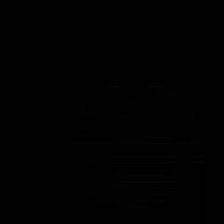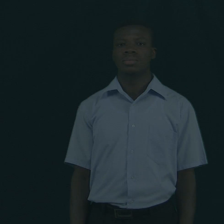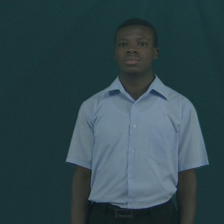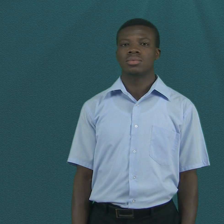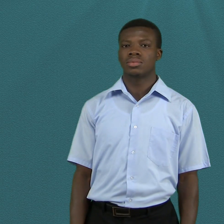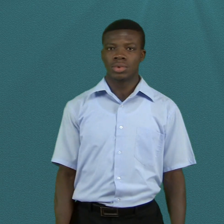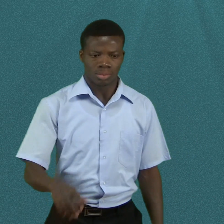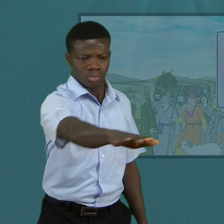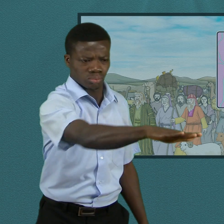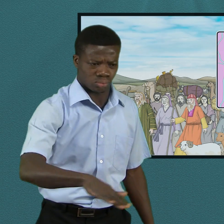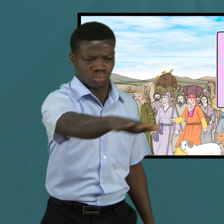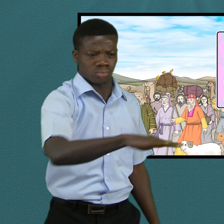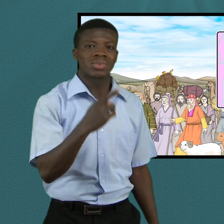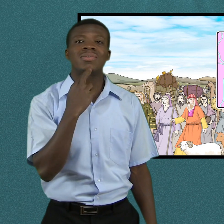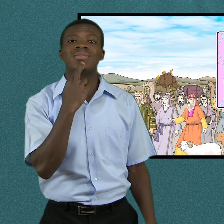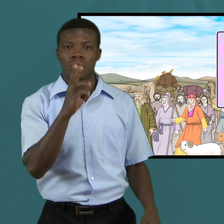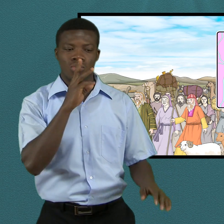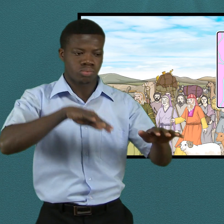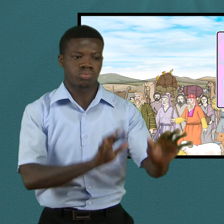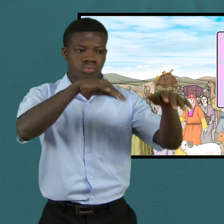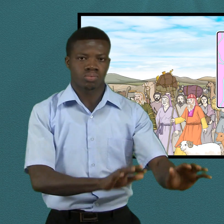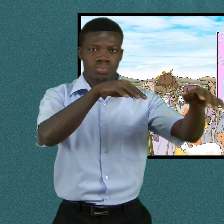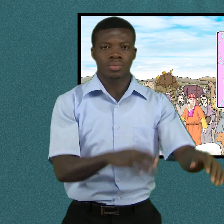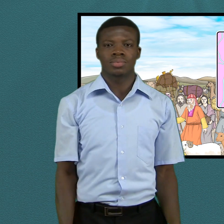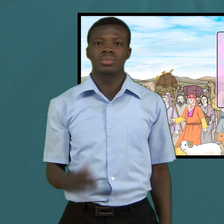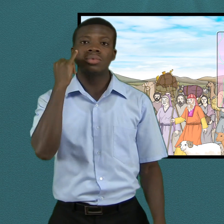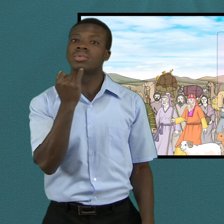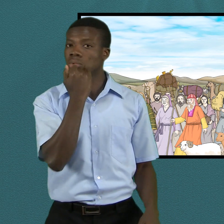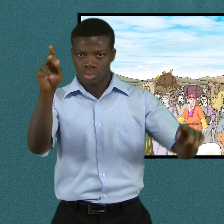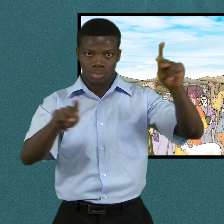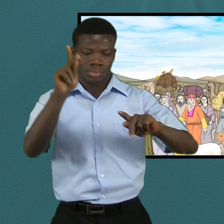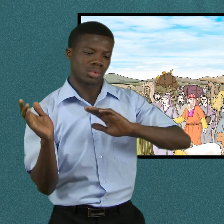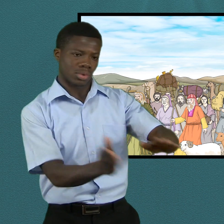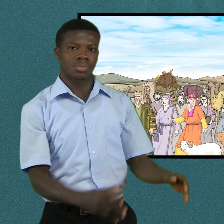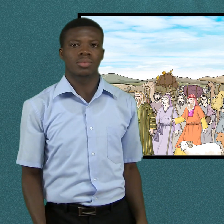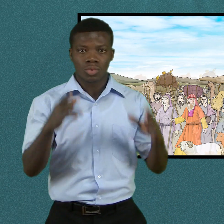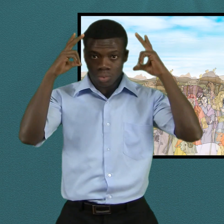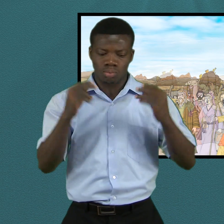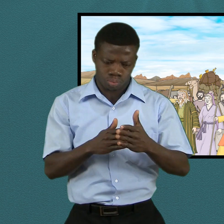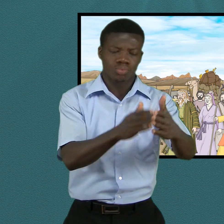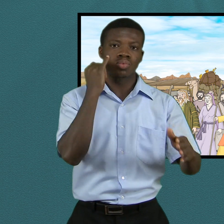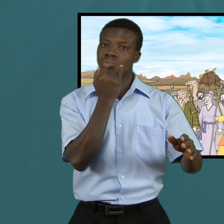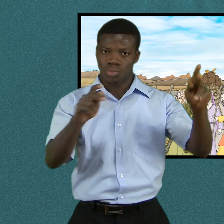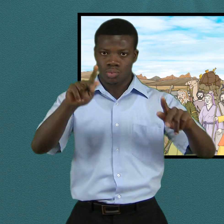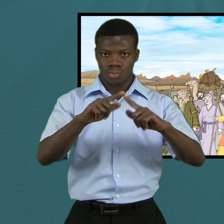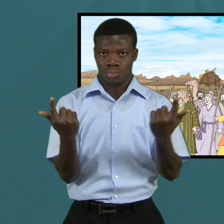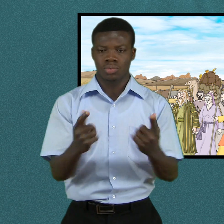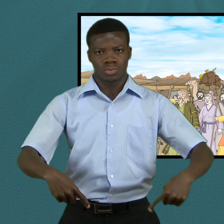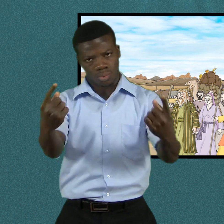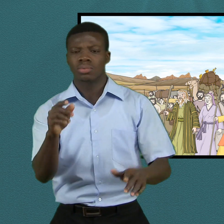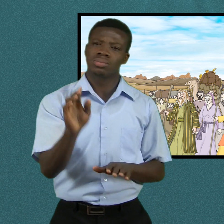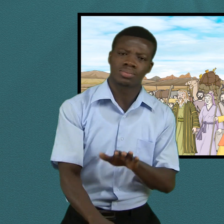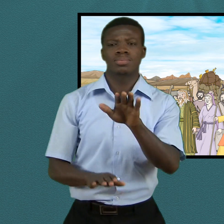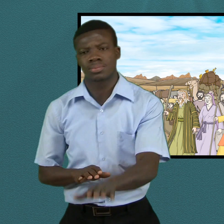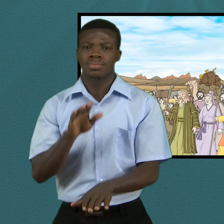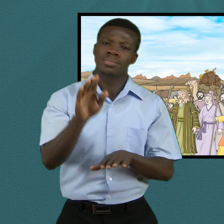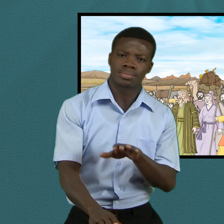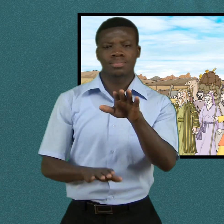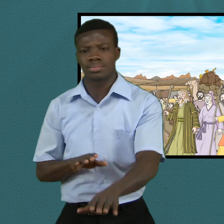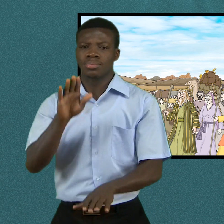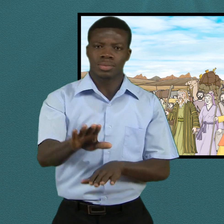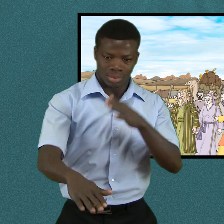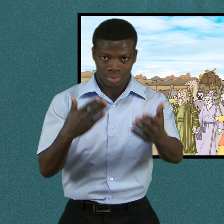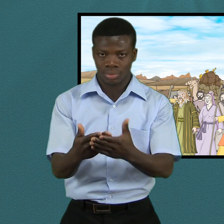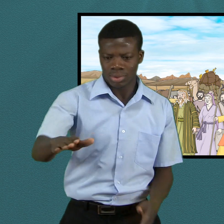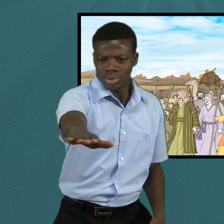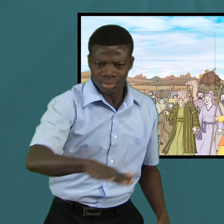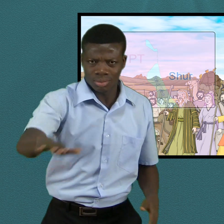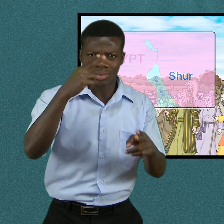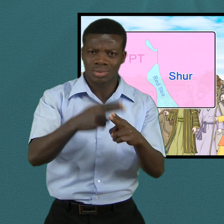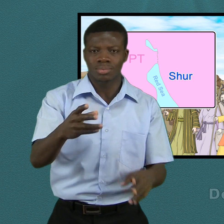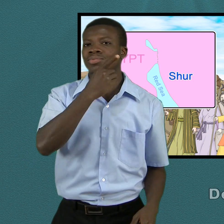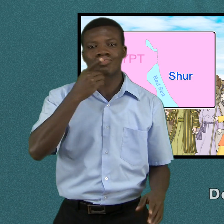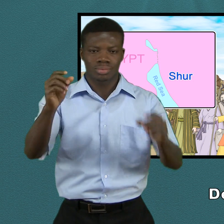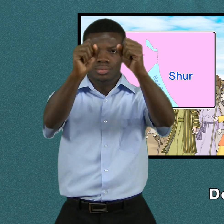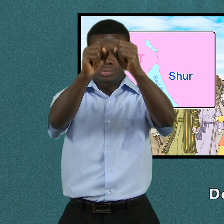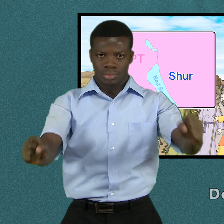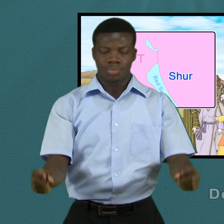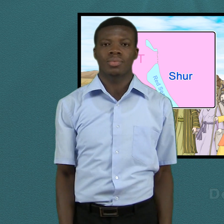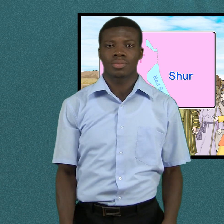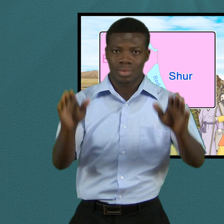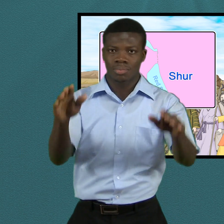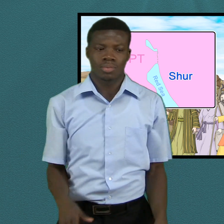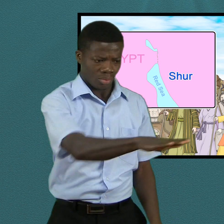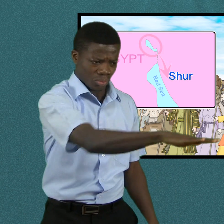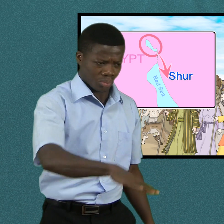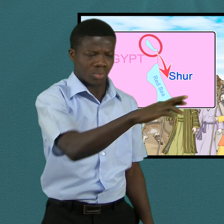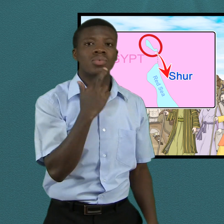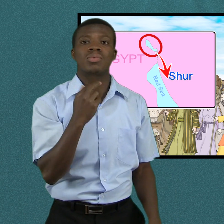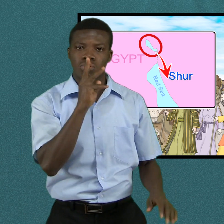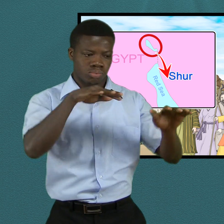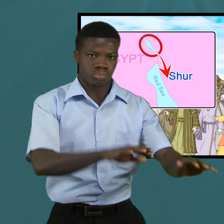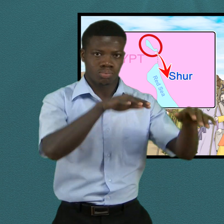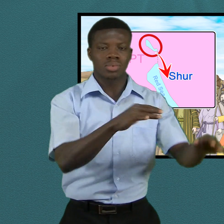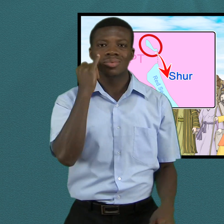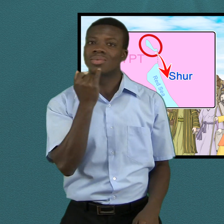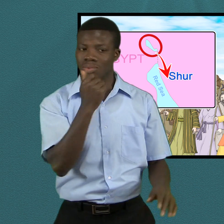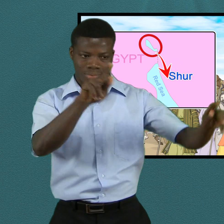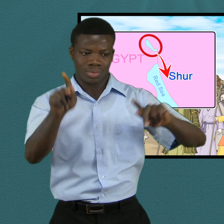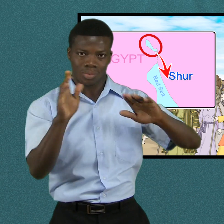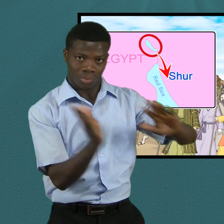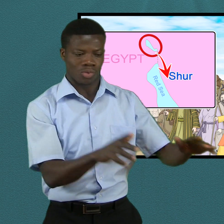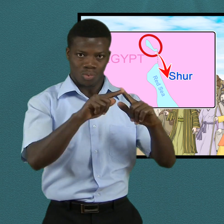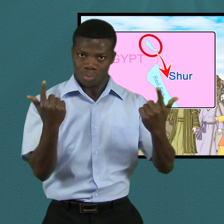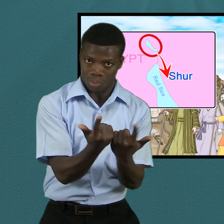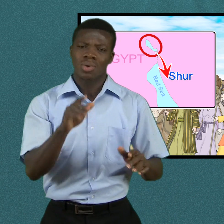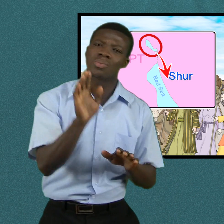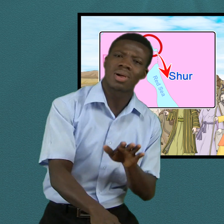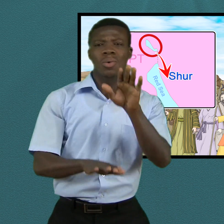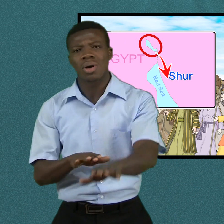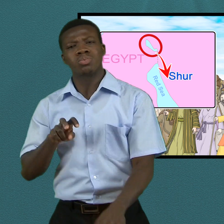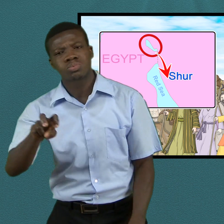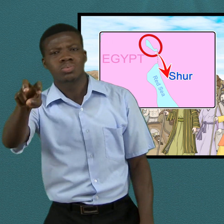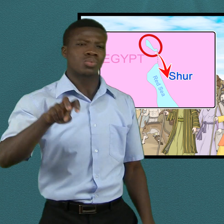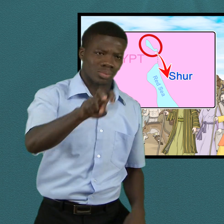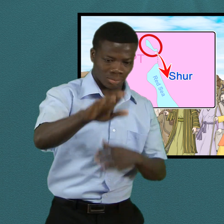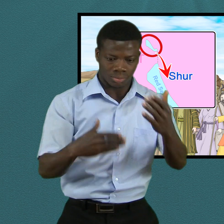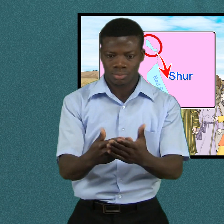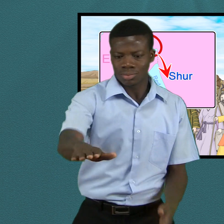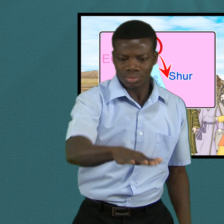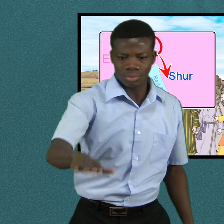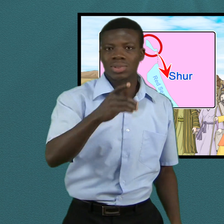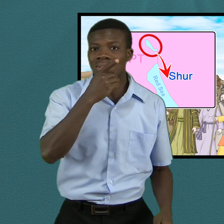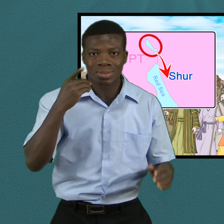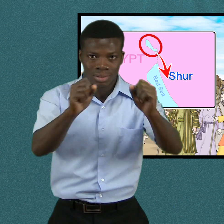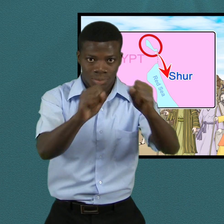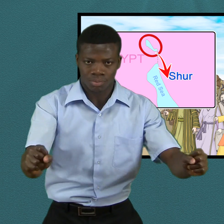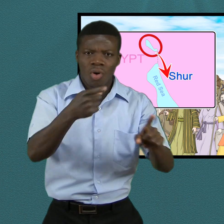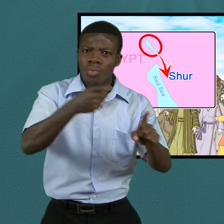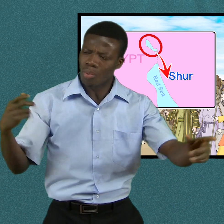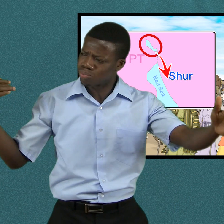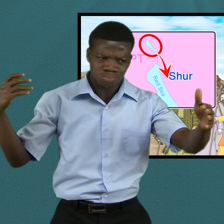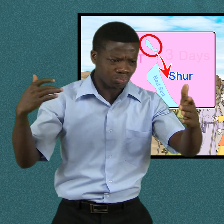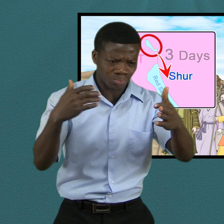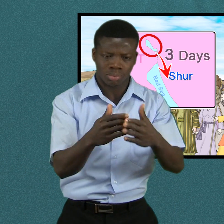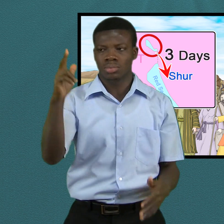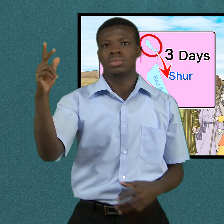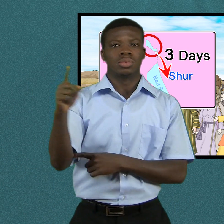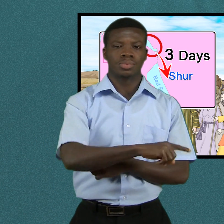Then Moses led Israel from the Red Sea, and they went out into the Desert of Shur.